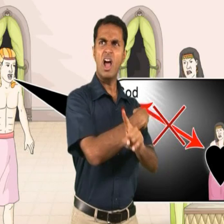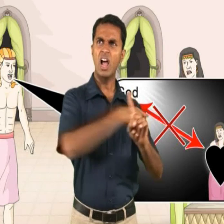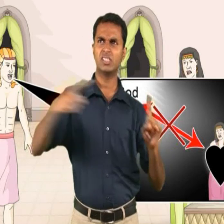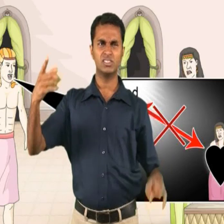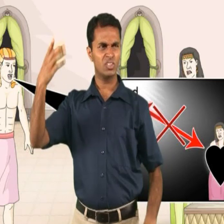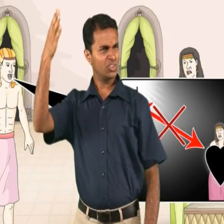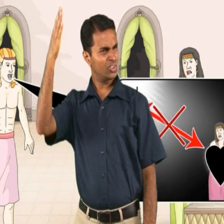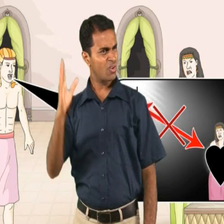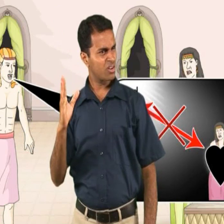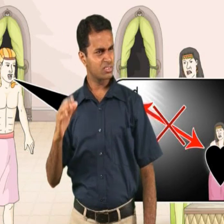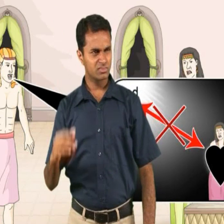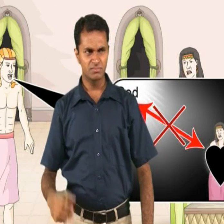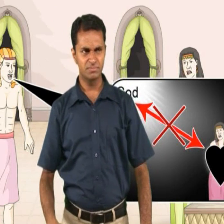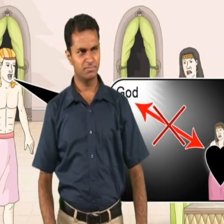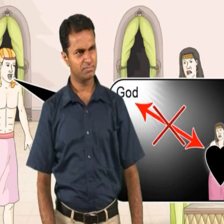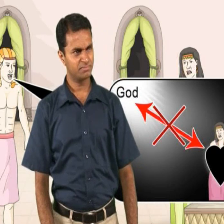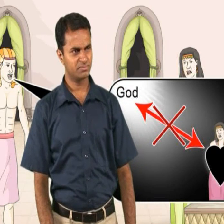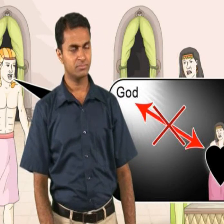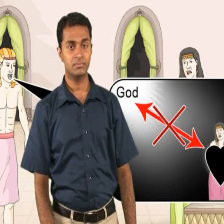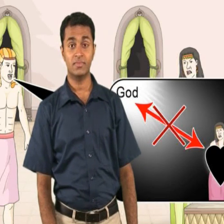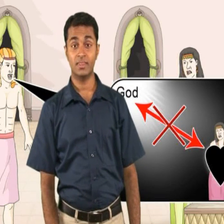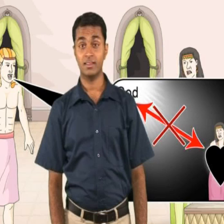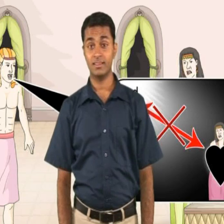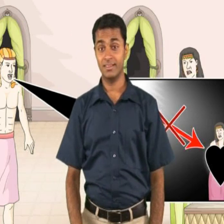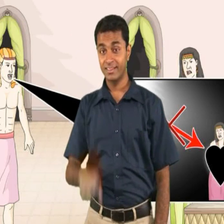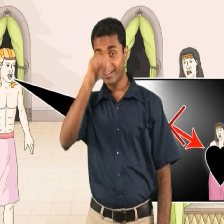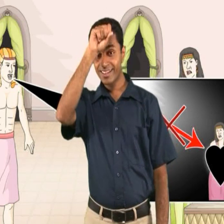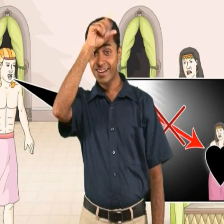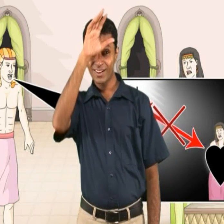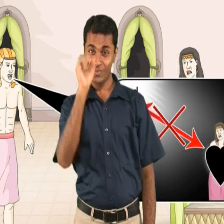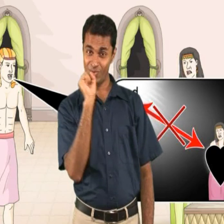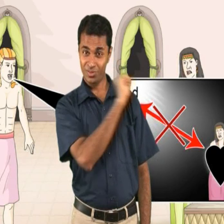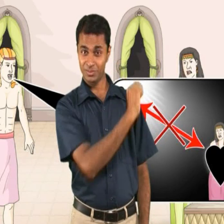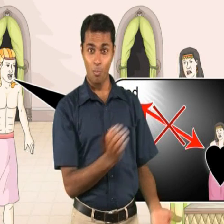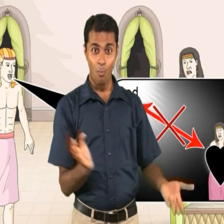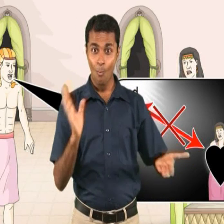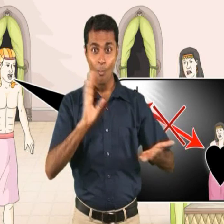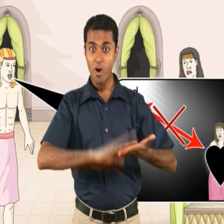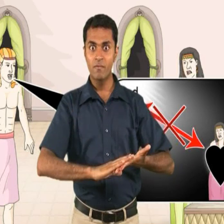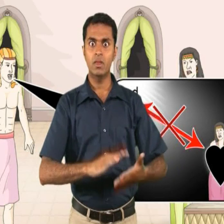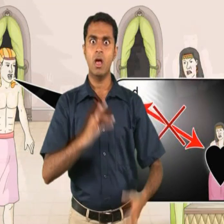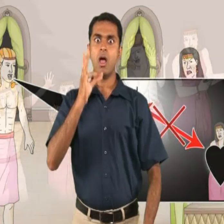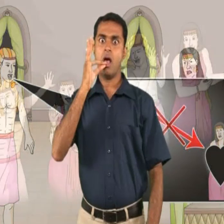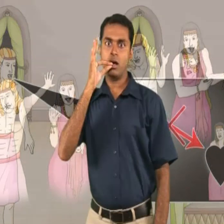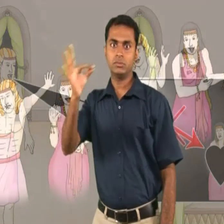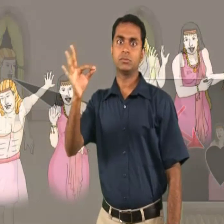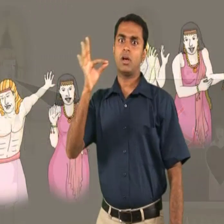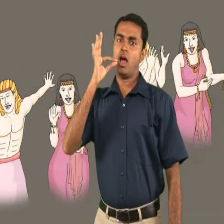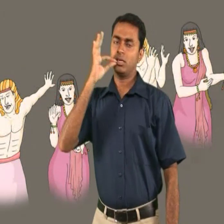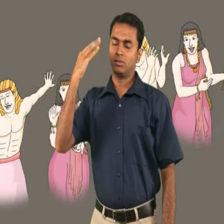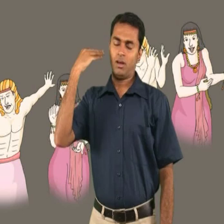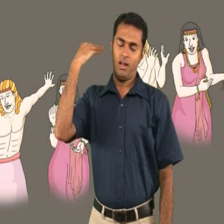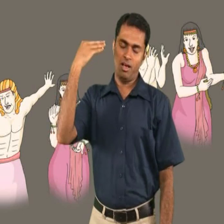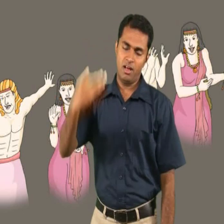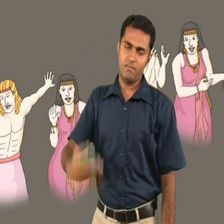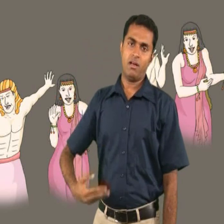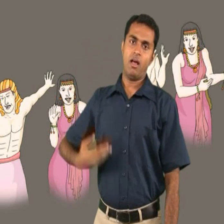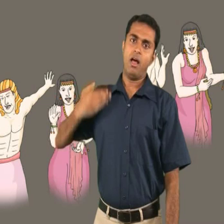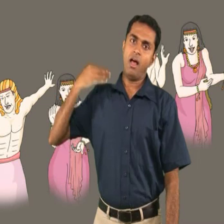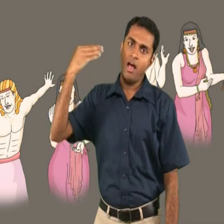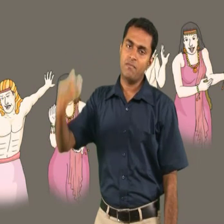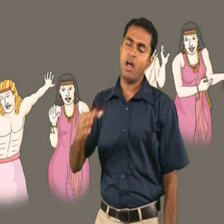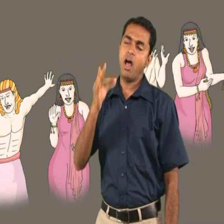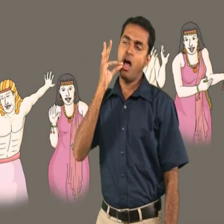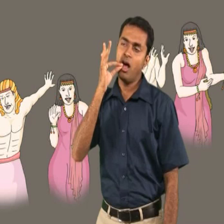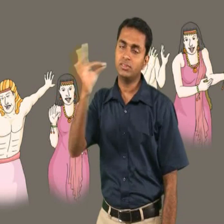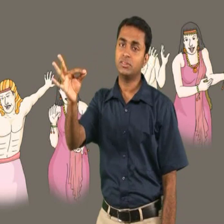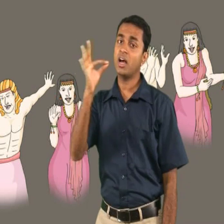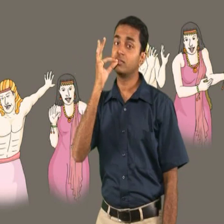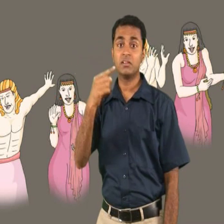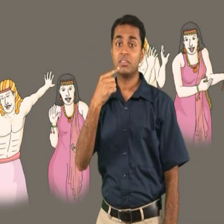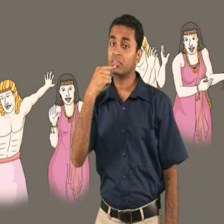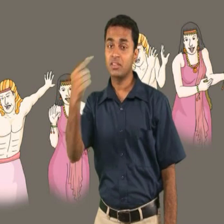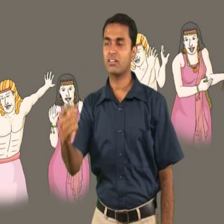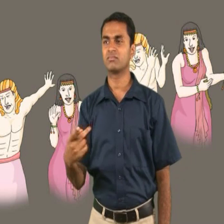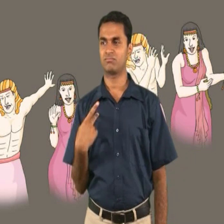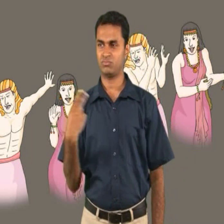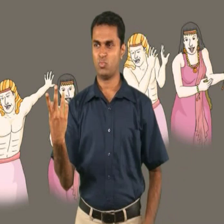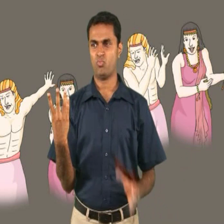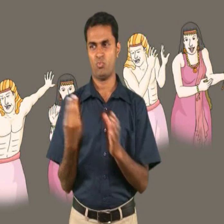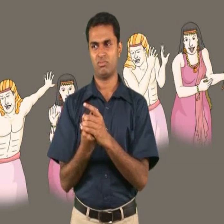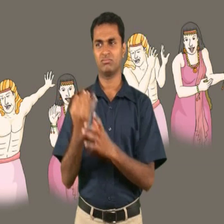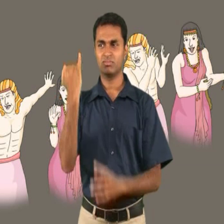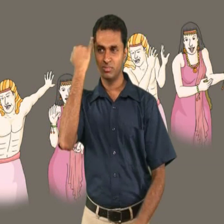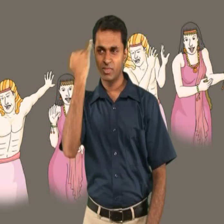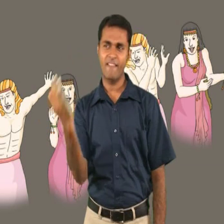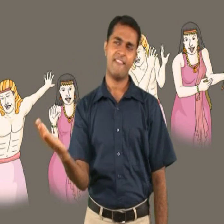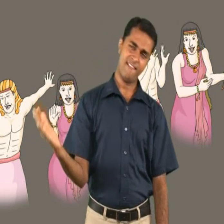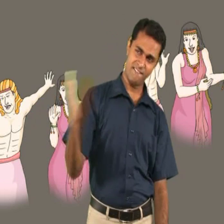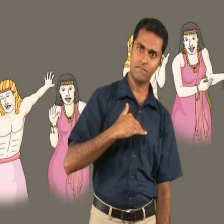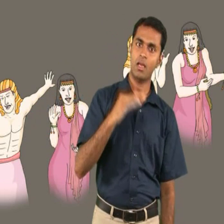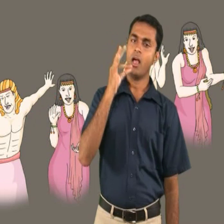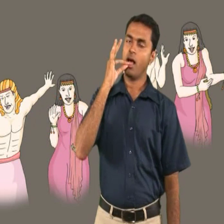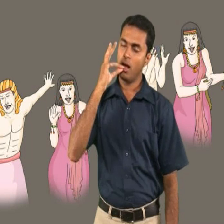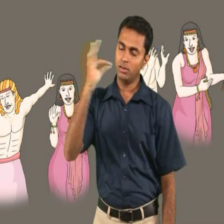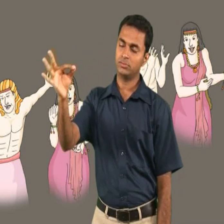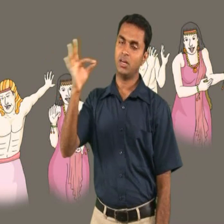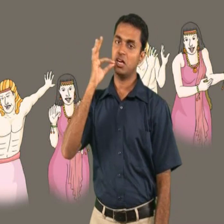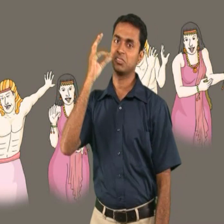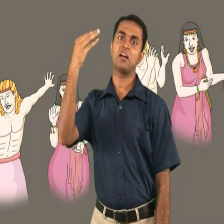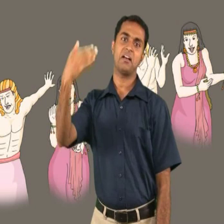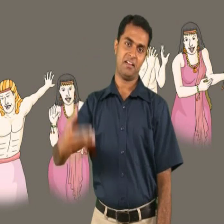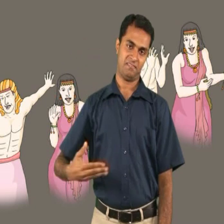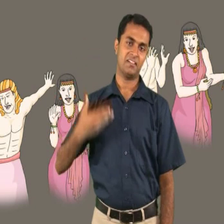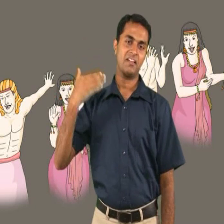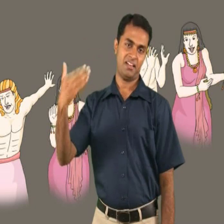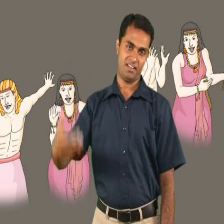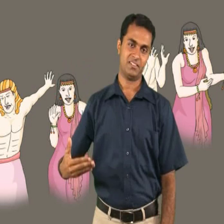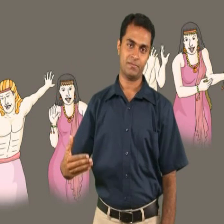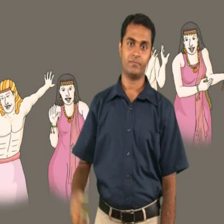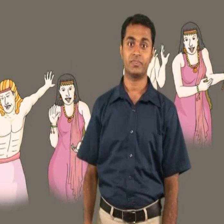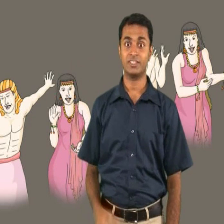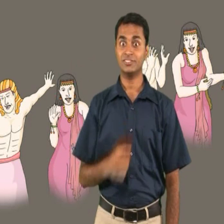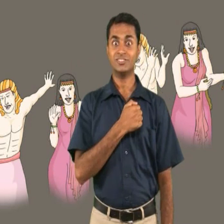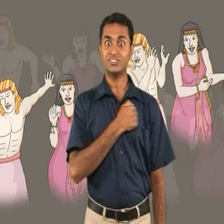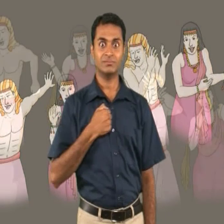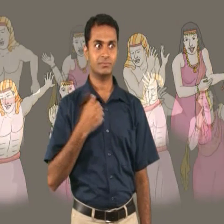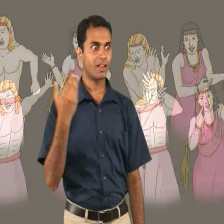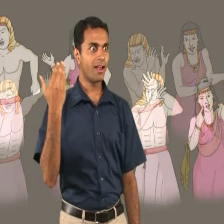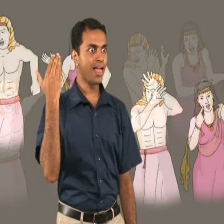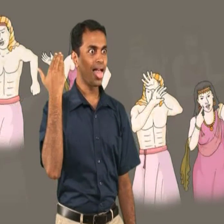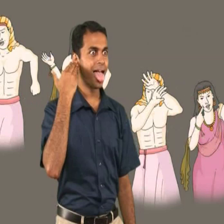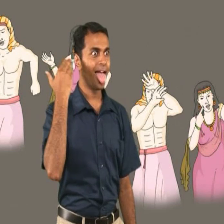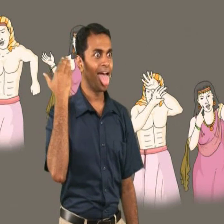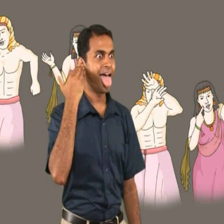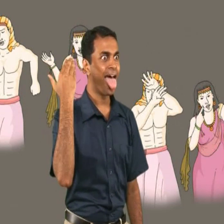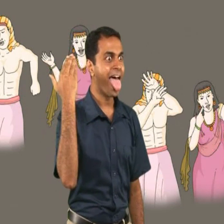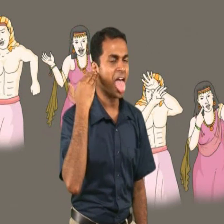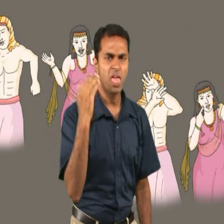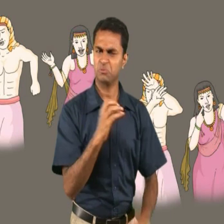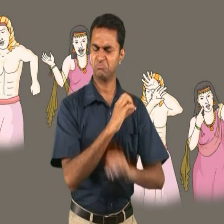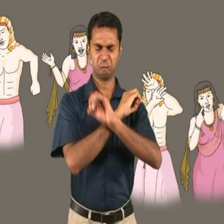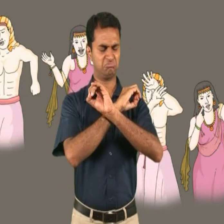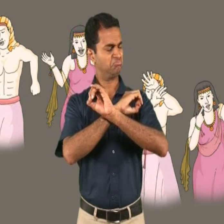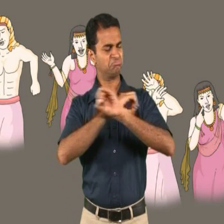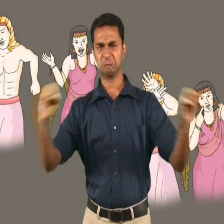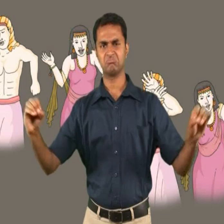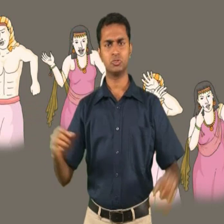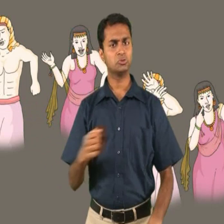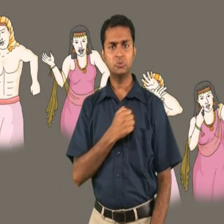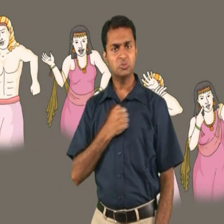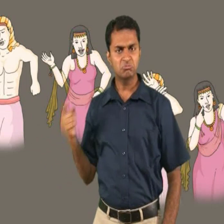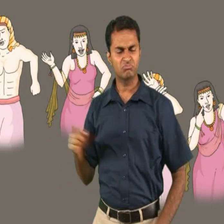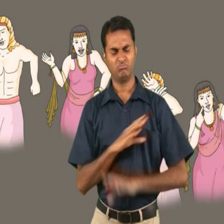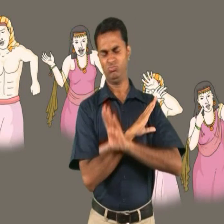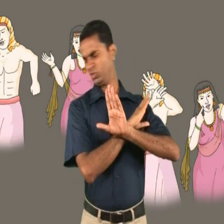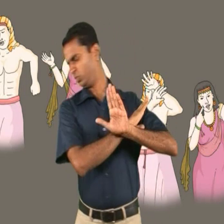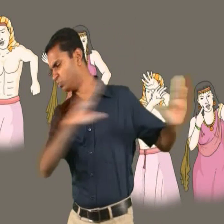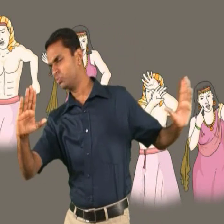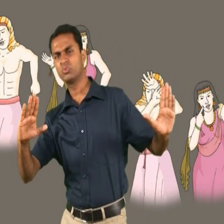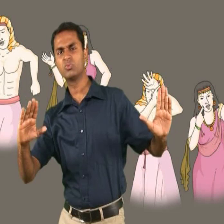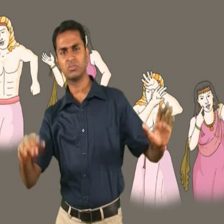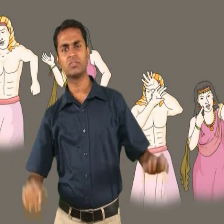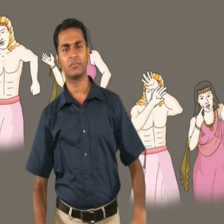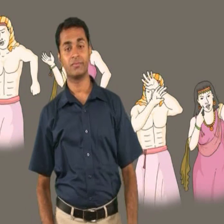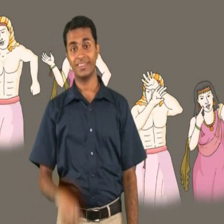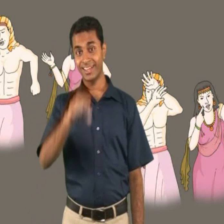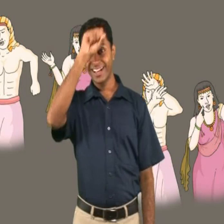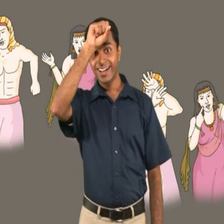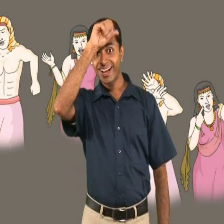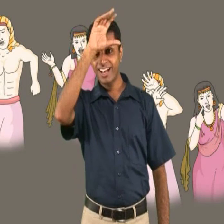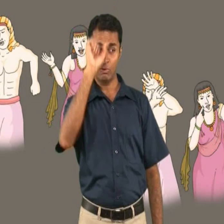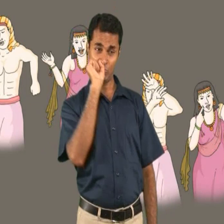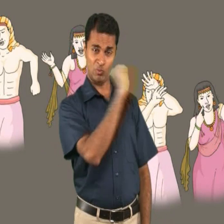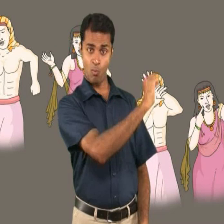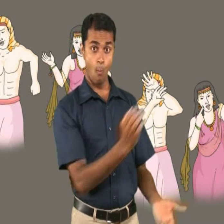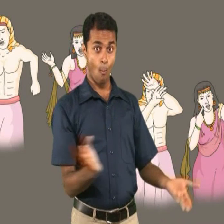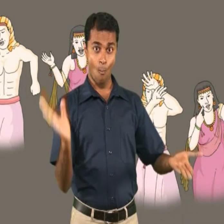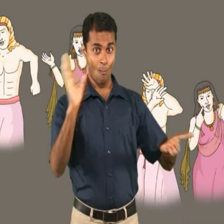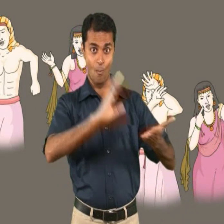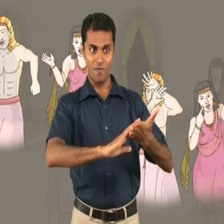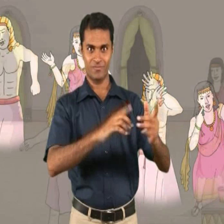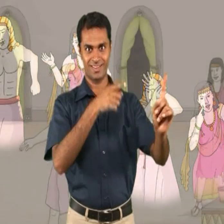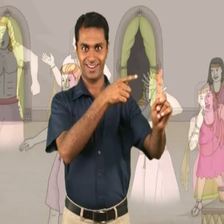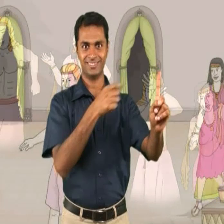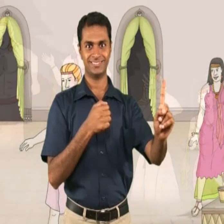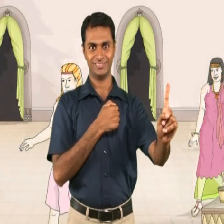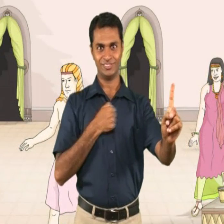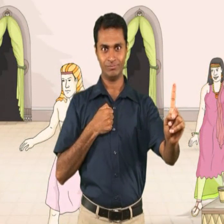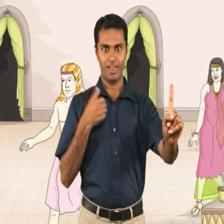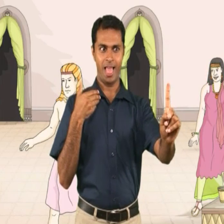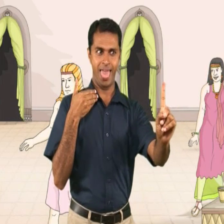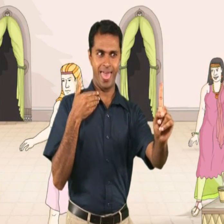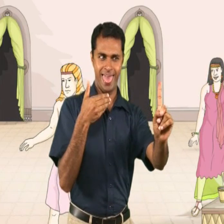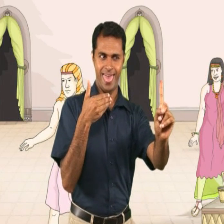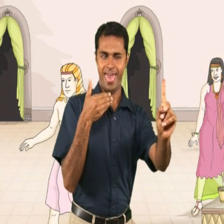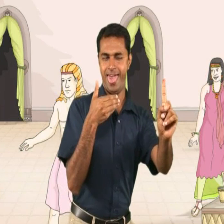Although Potiphar’s wife spoke to Joseph day after day, he refused to go to bed with her or even be near her.